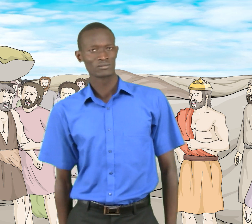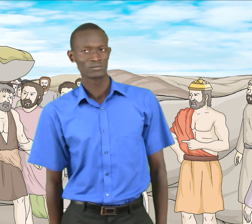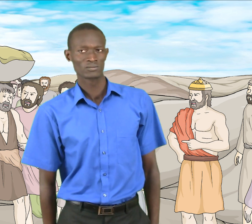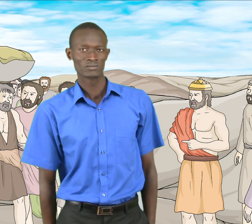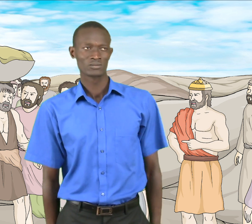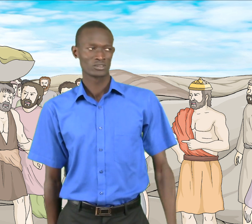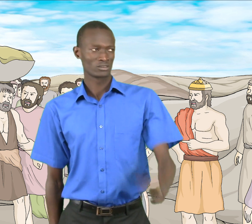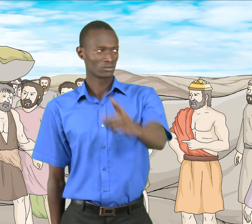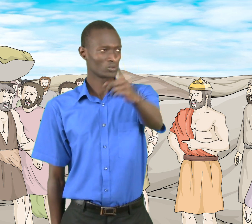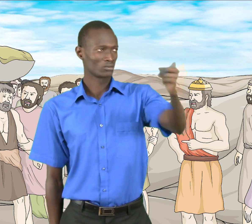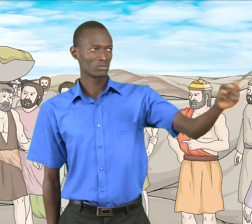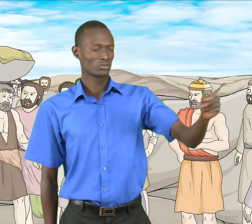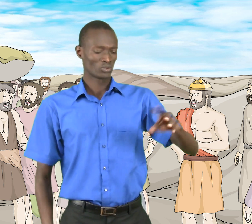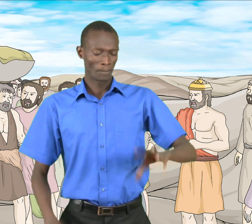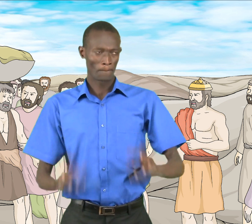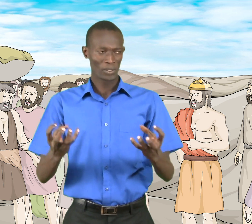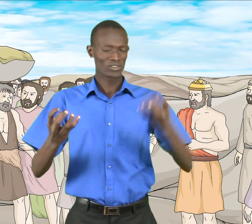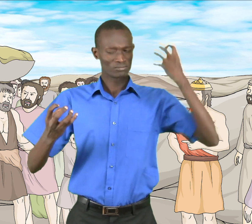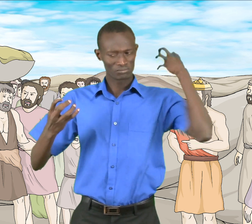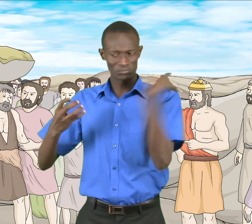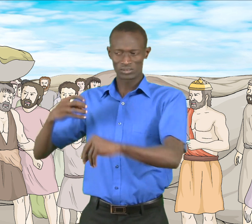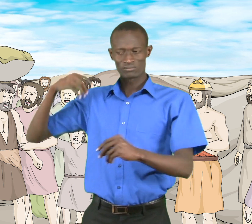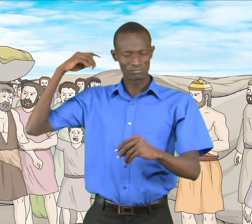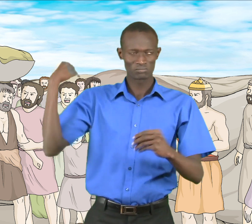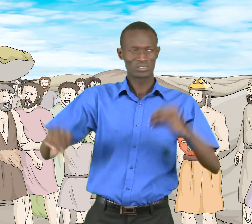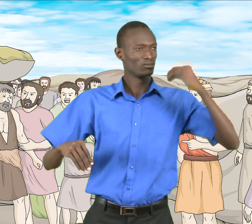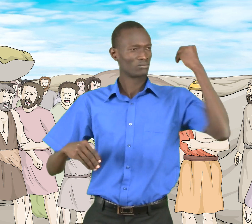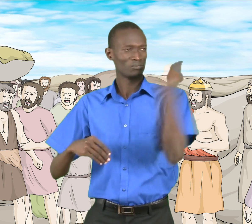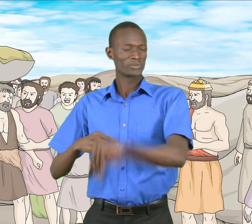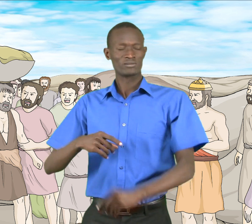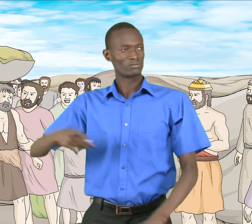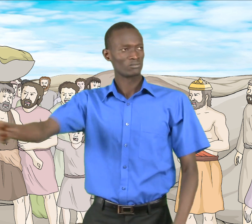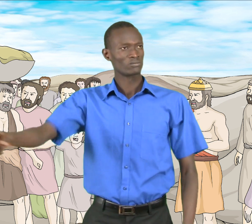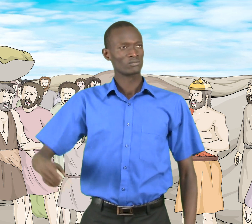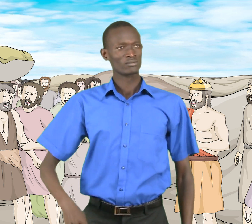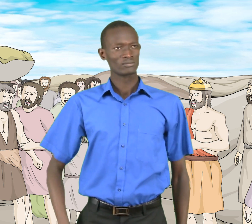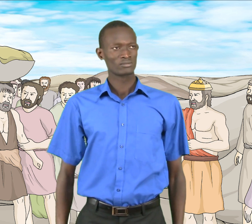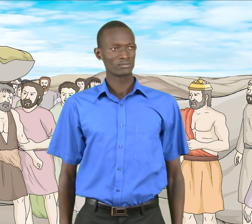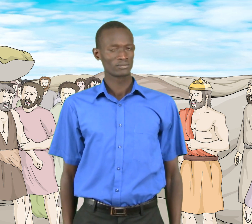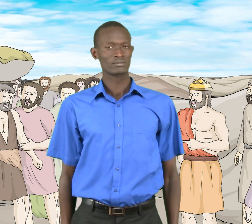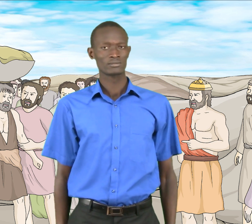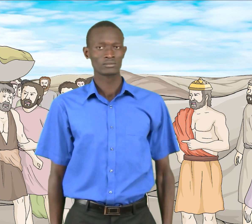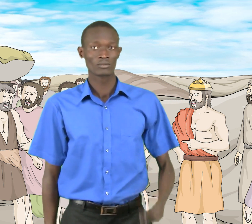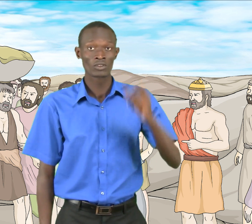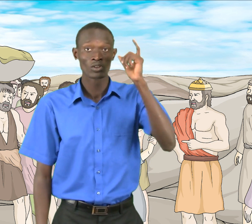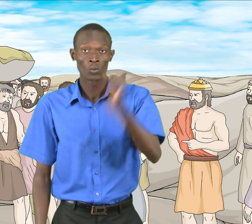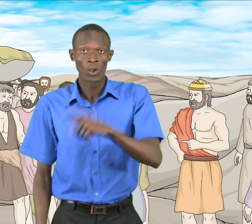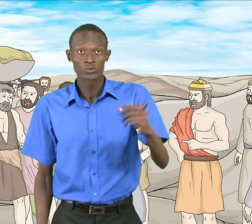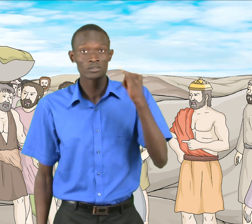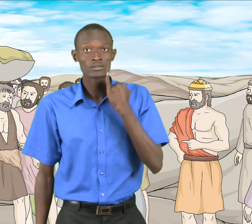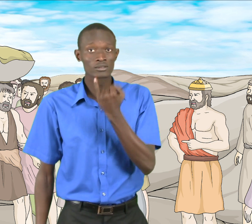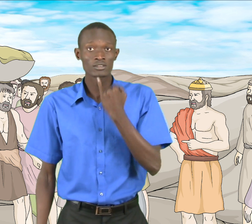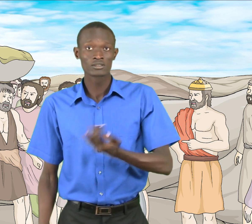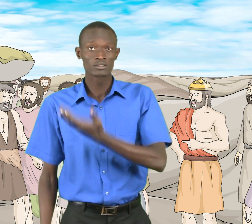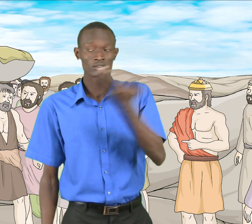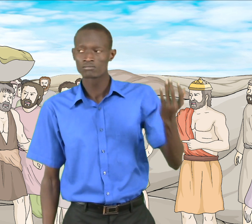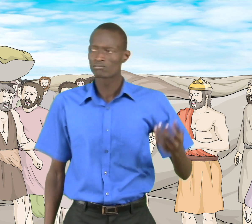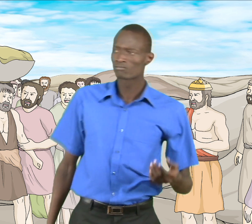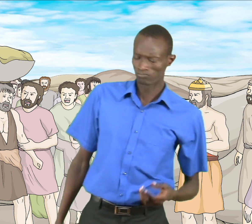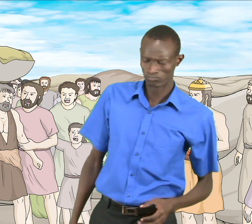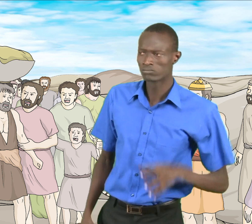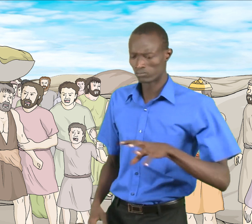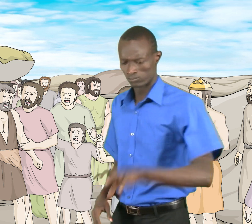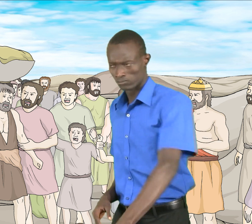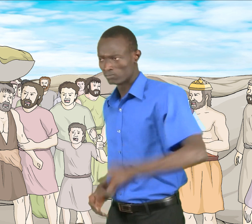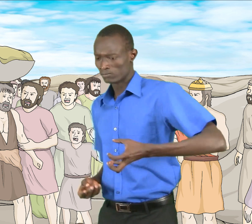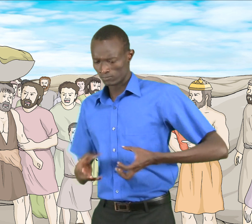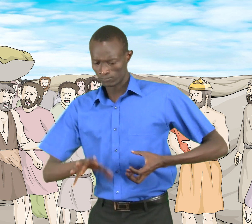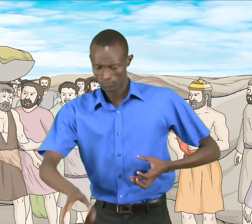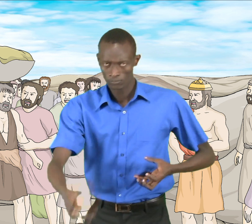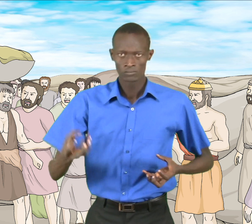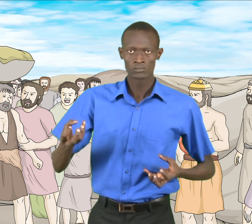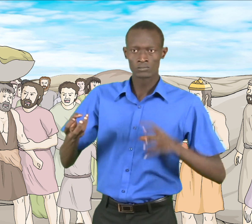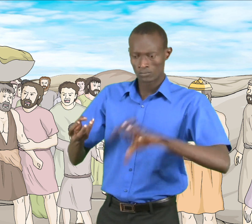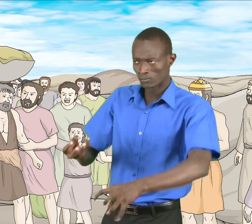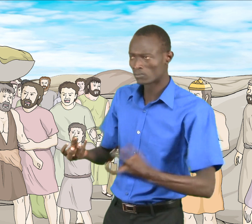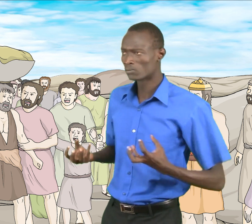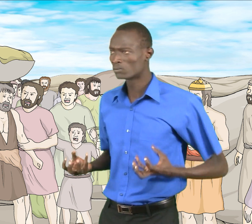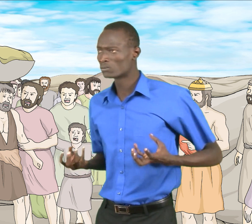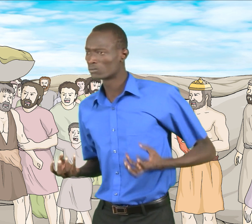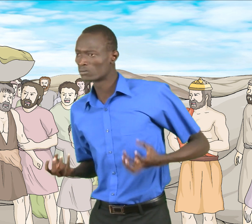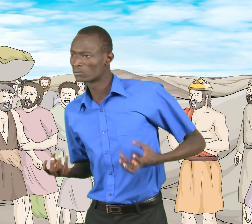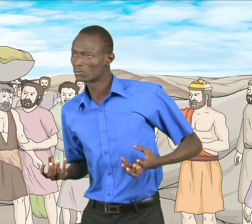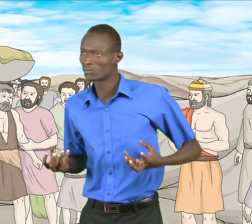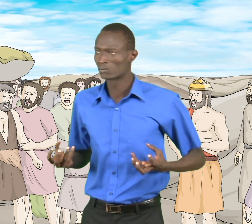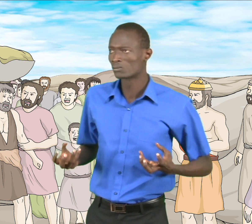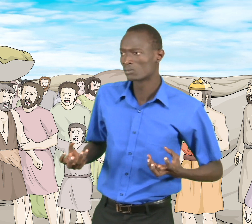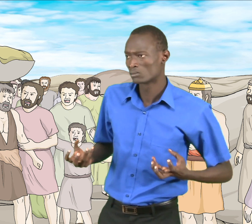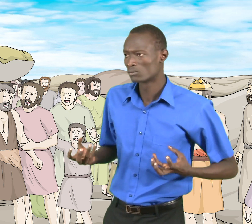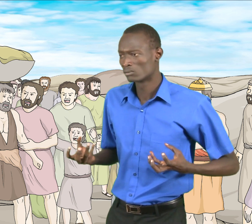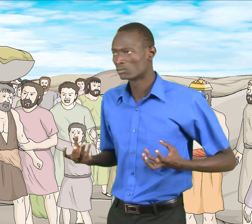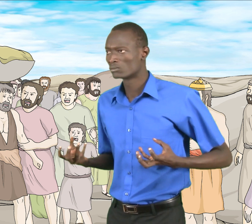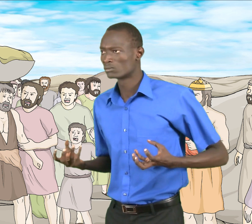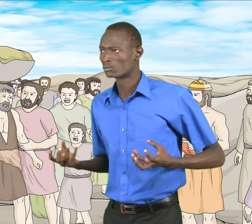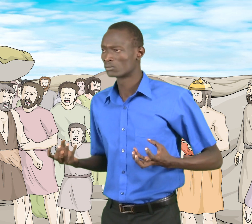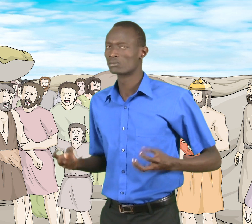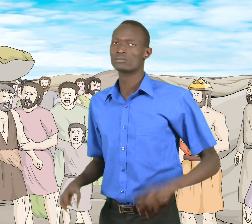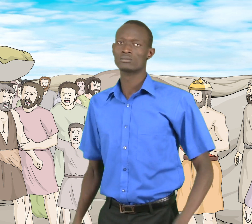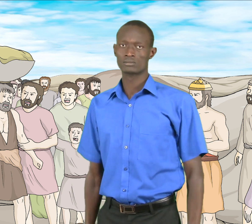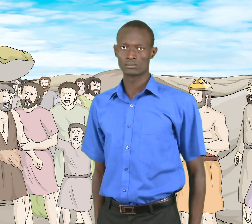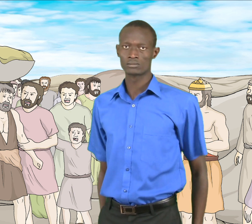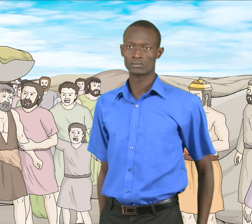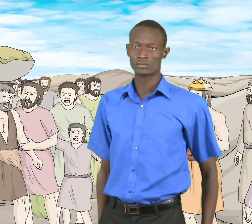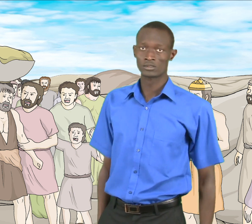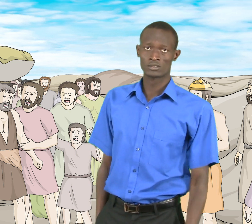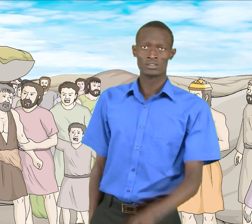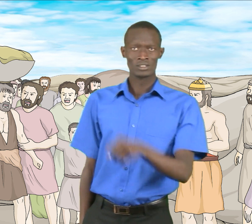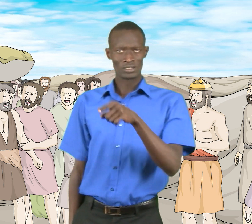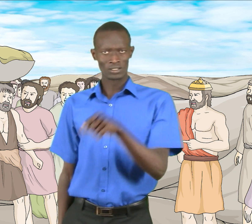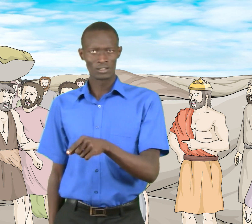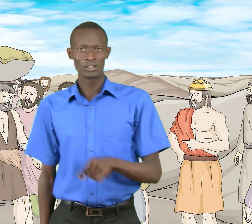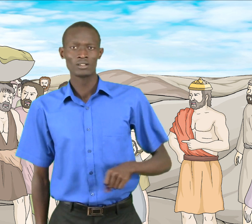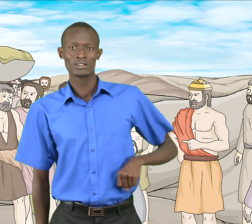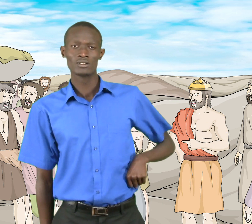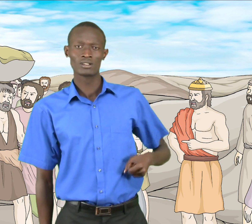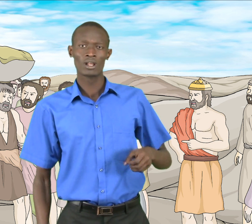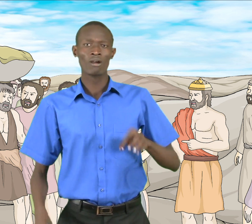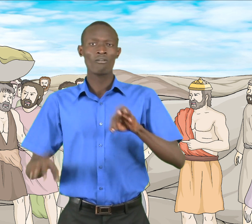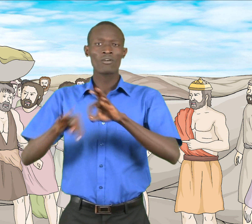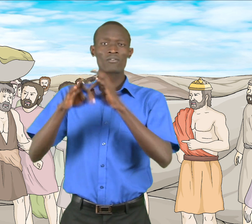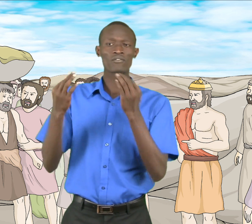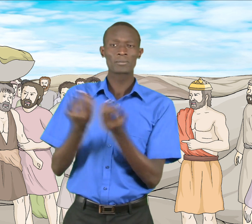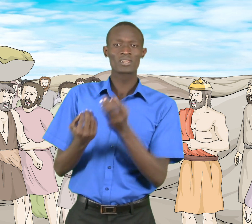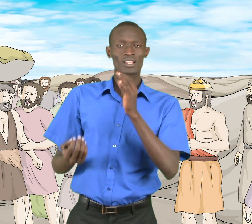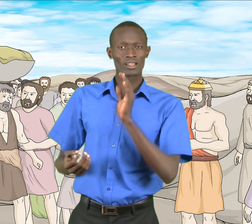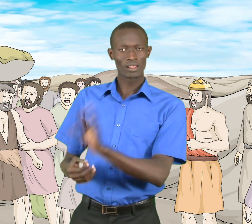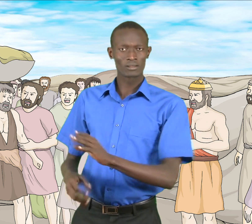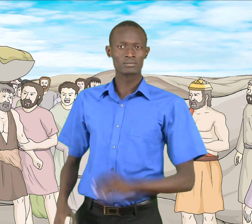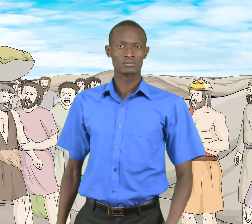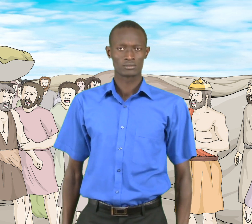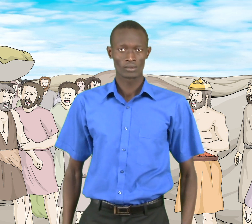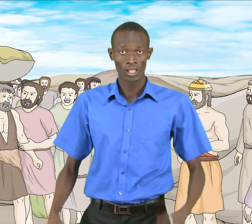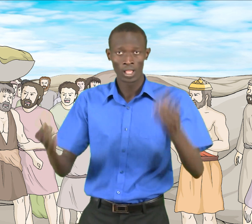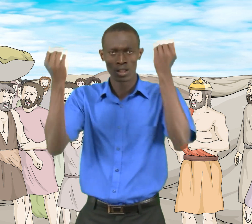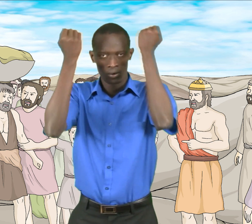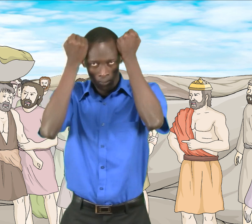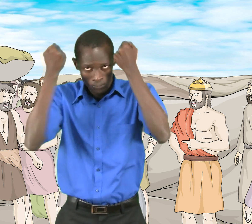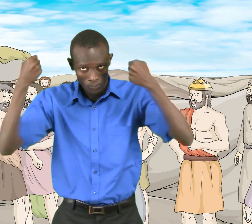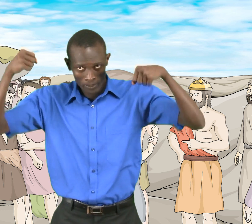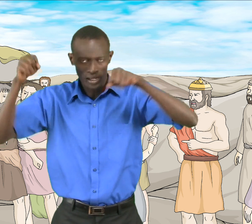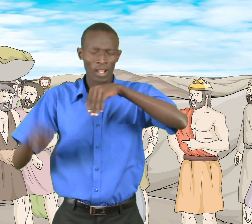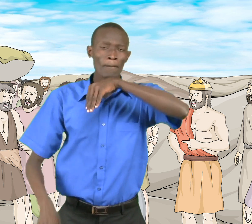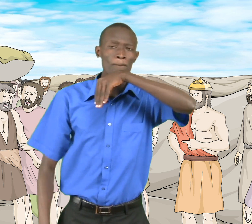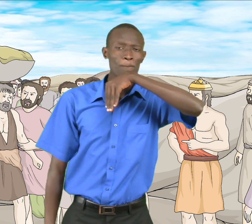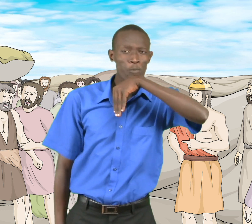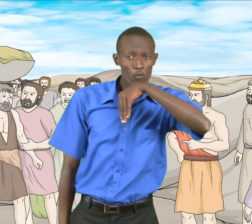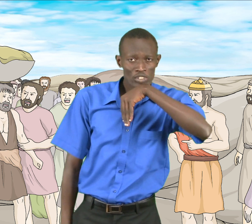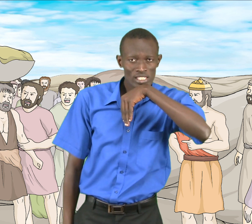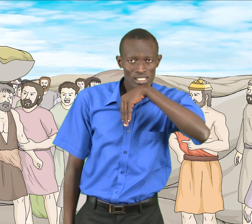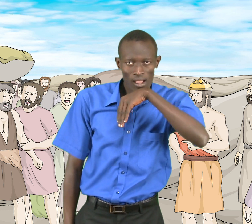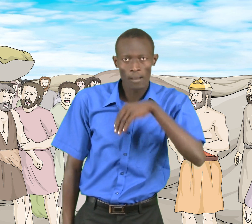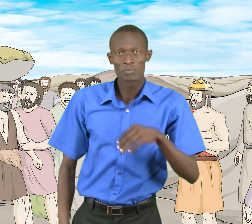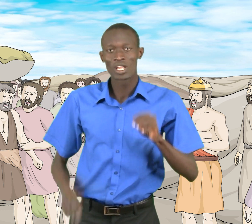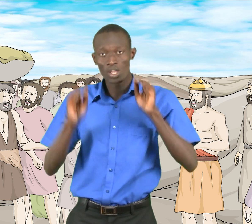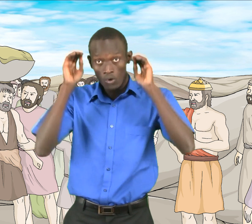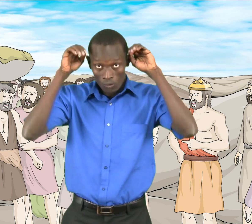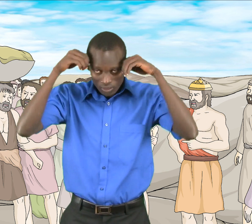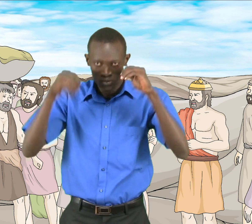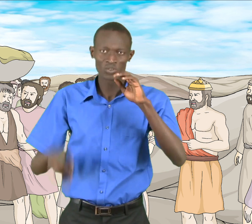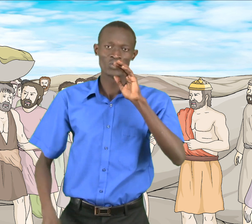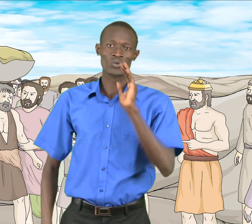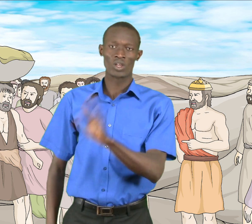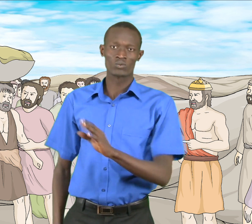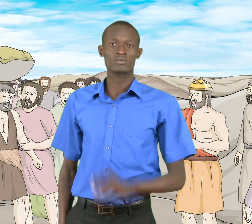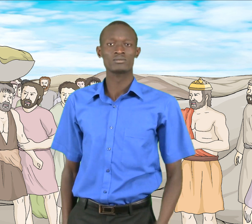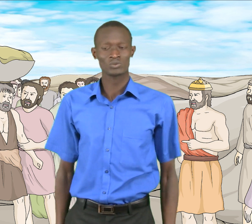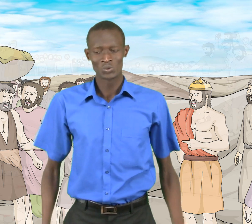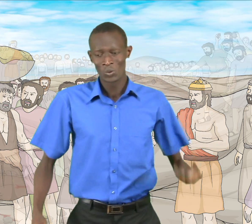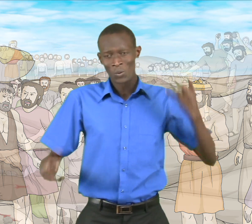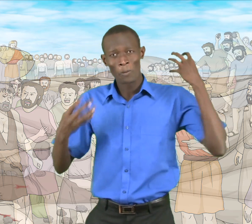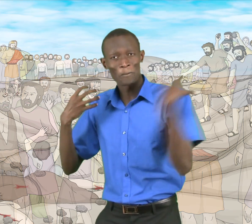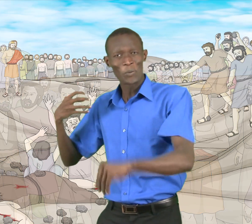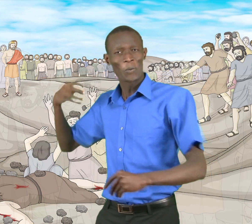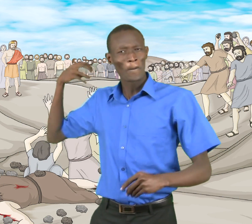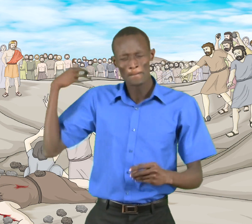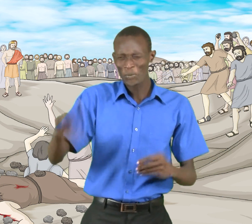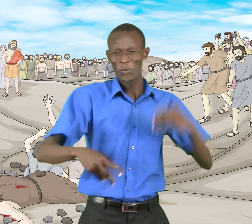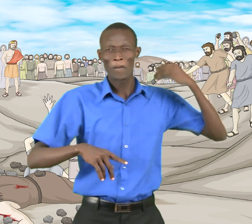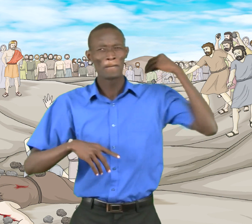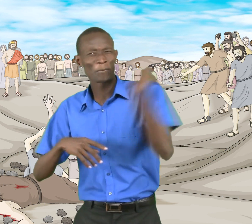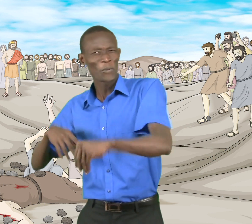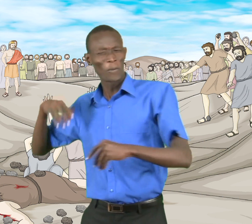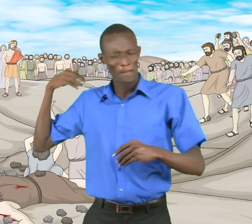“Why have you brought this trouble upon us?” said Joshua. “Today the LORD will bring trouble upon you!”